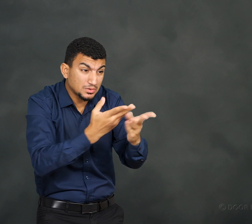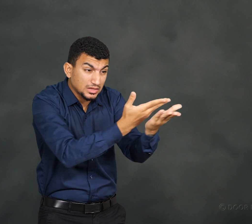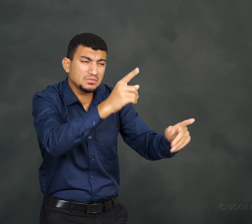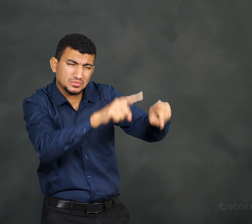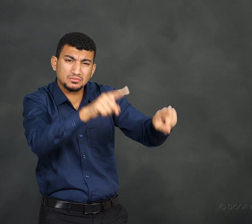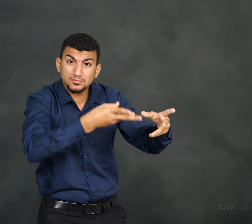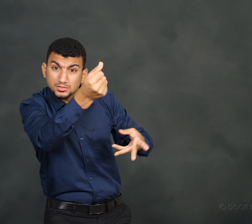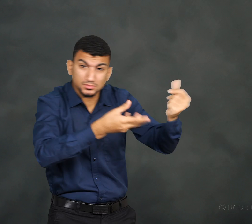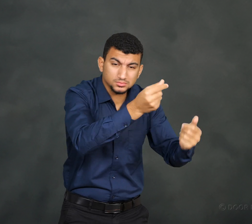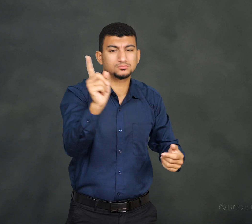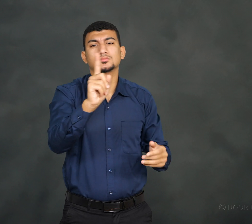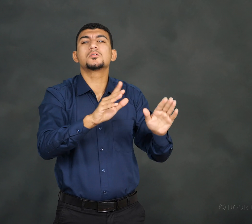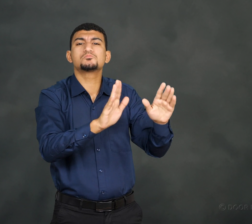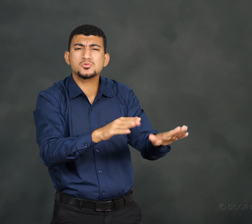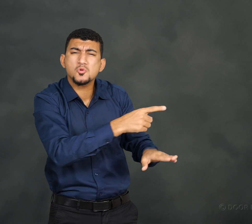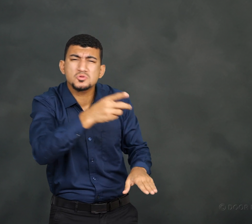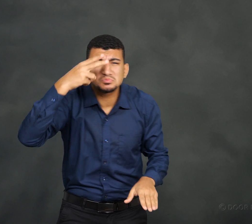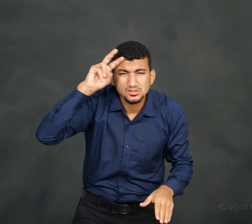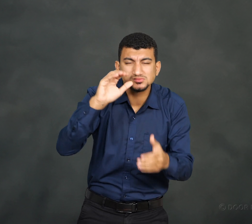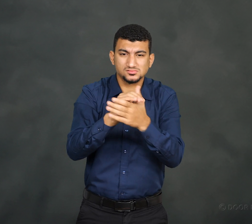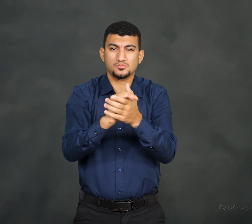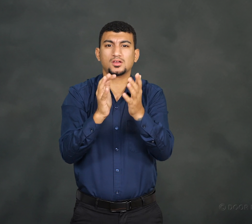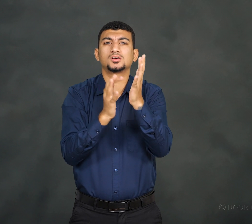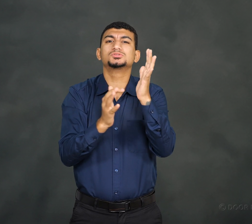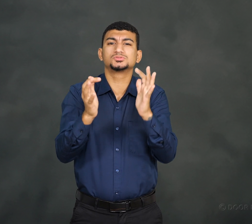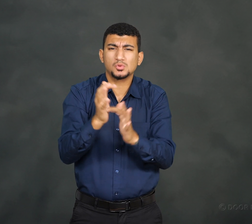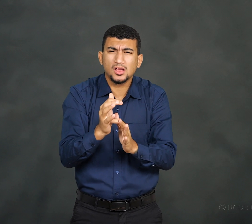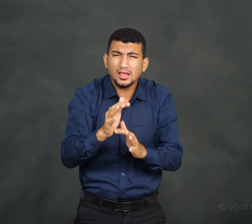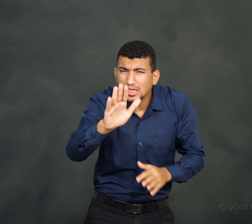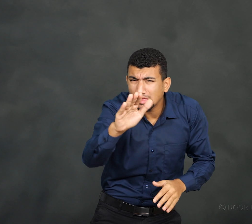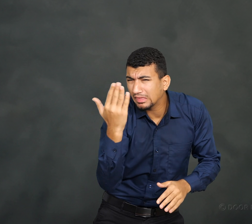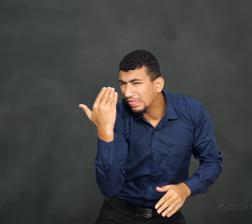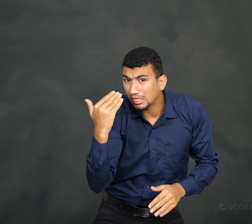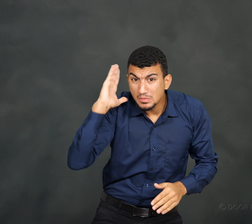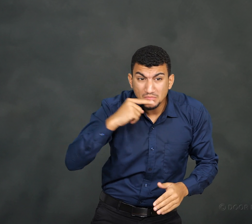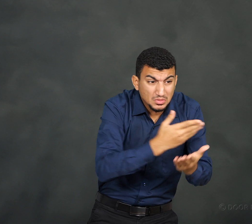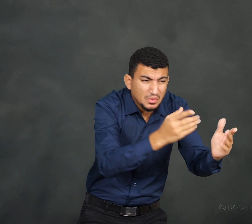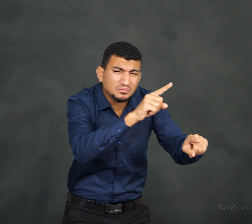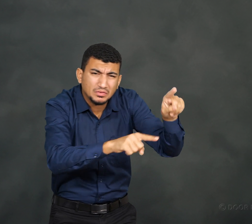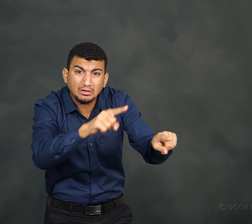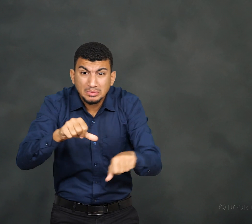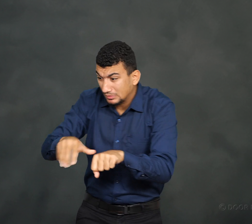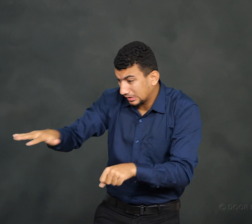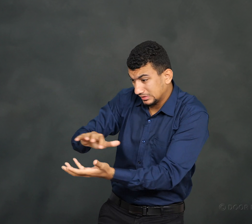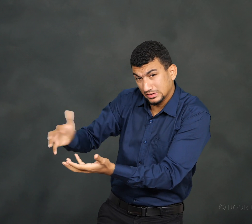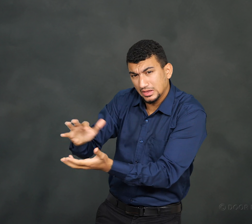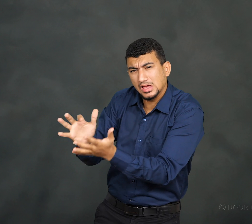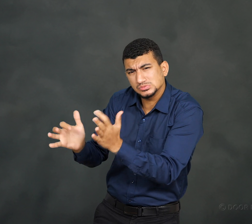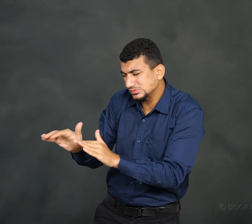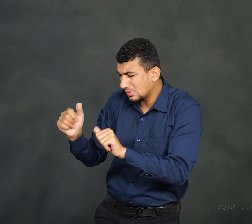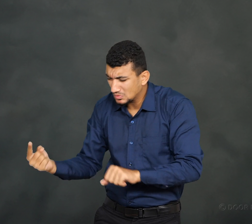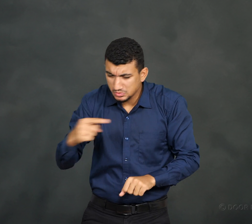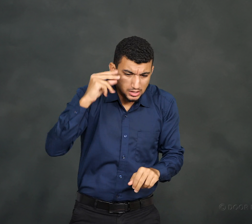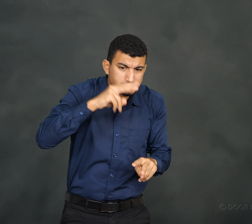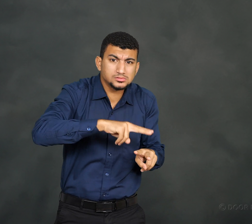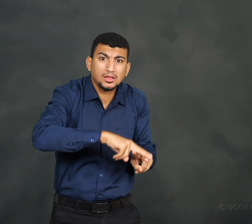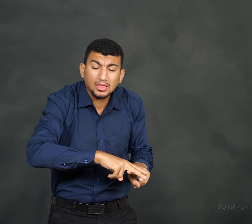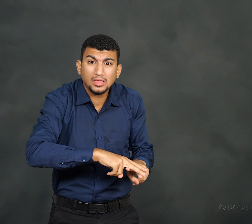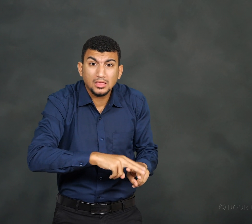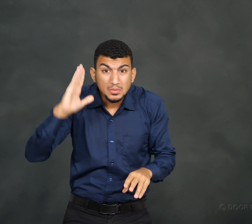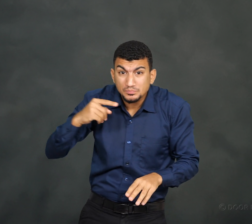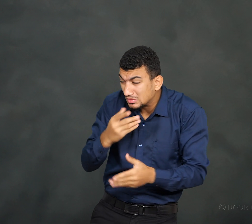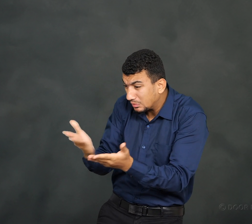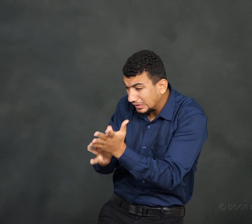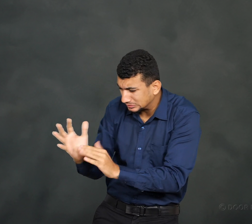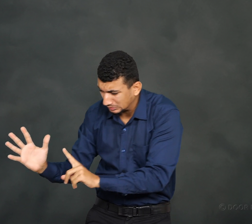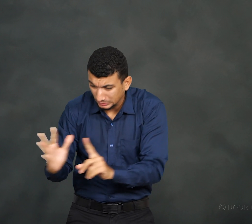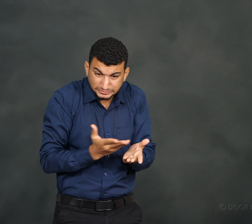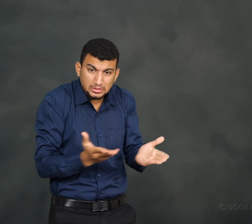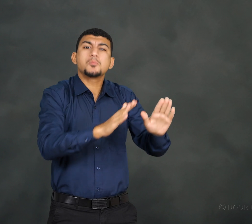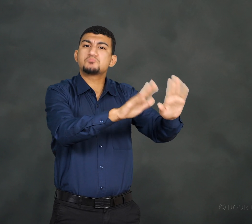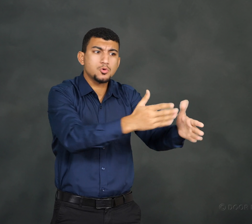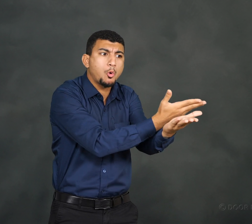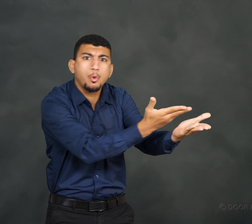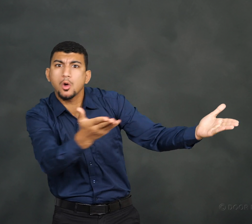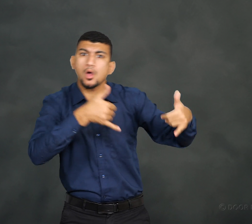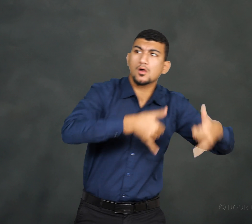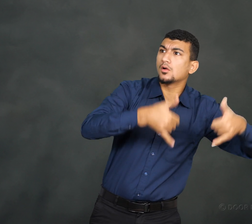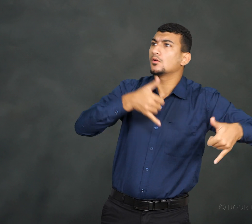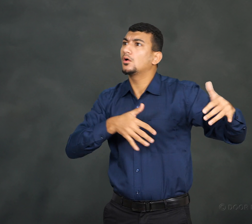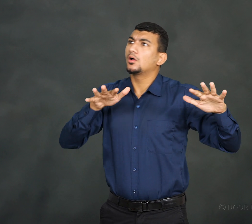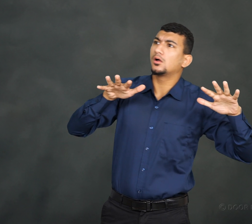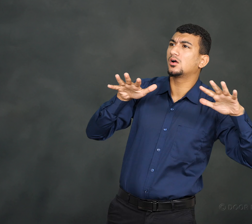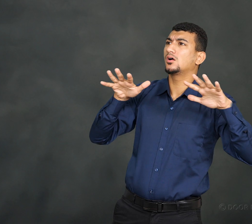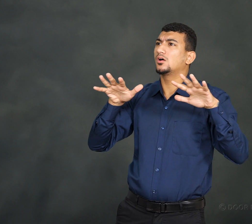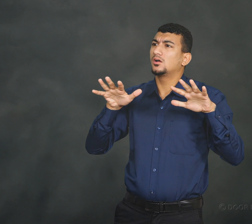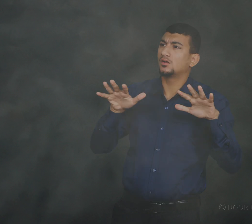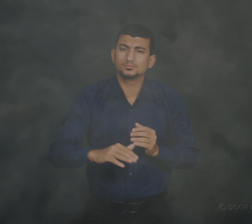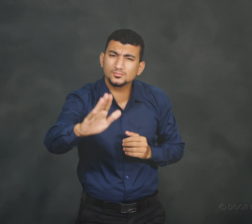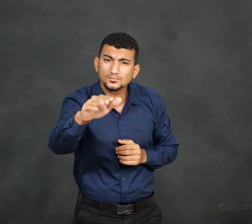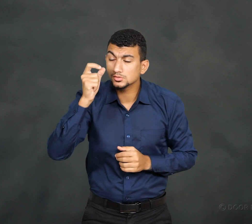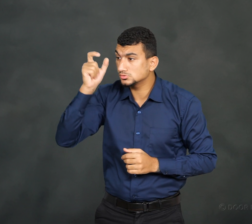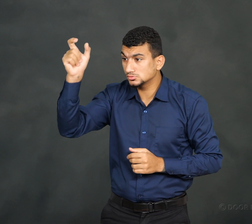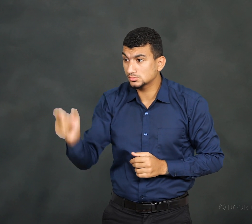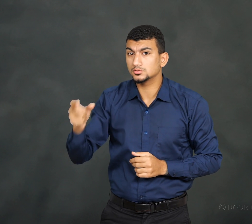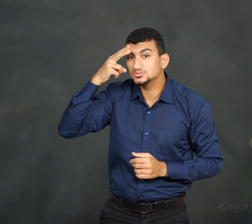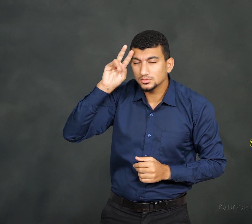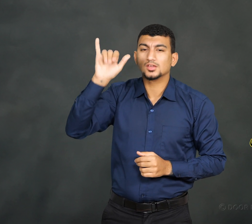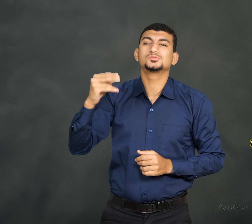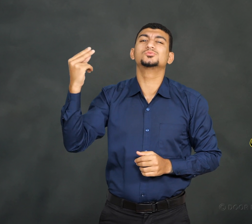But all those who knew Jesus, including the women who had followed Him from Galilee, stood at a distance watching these things.